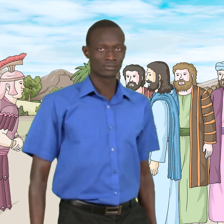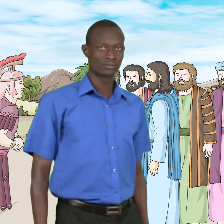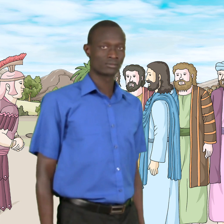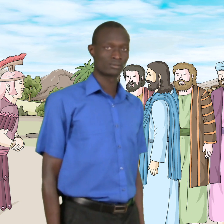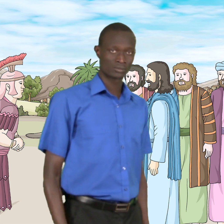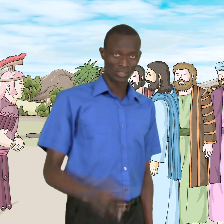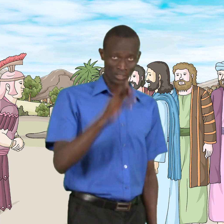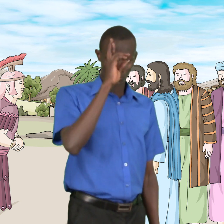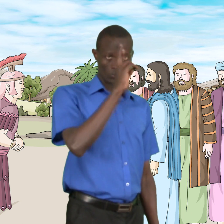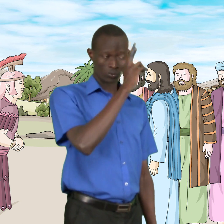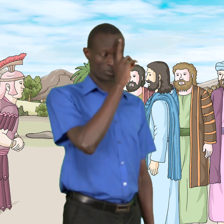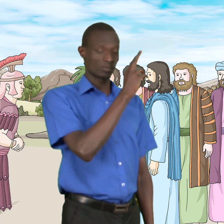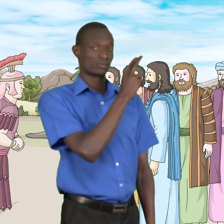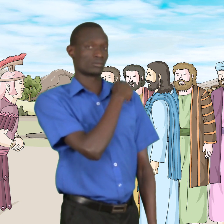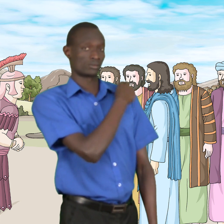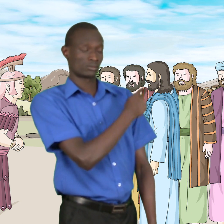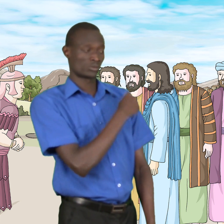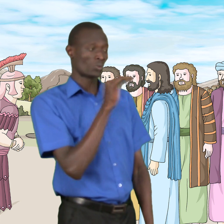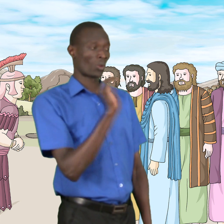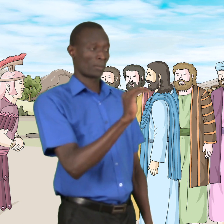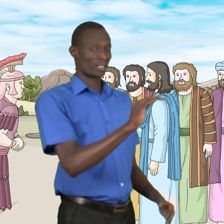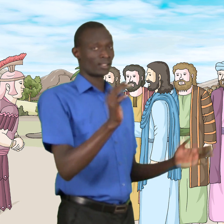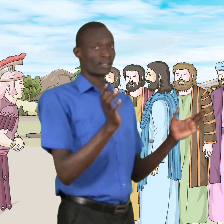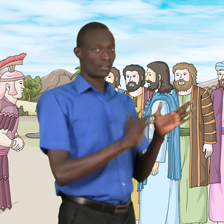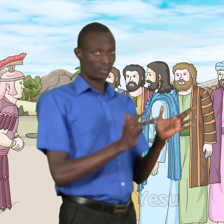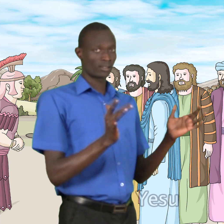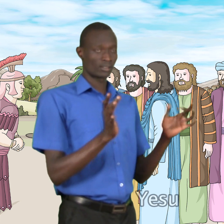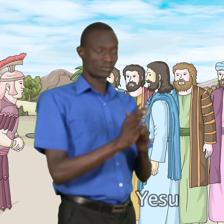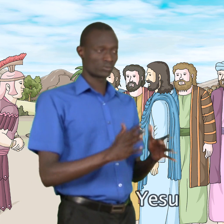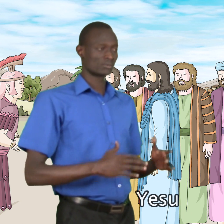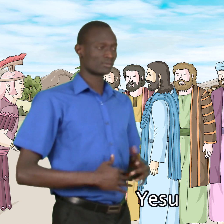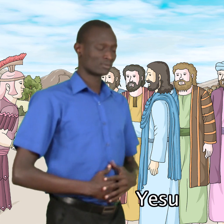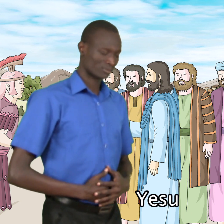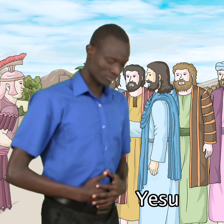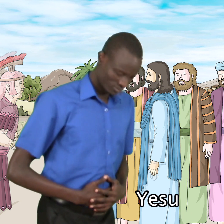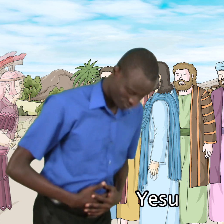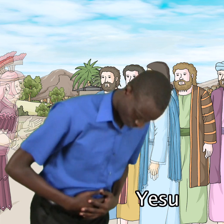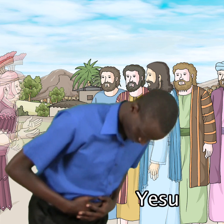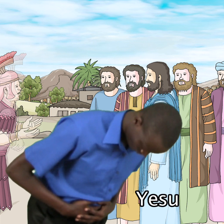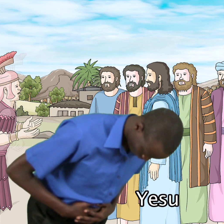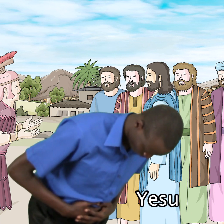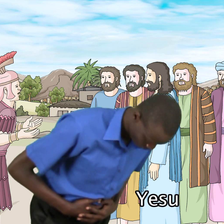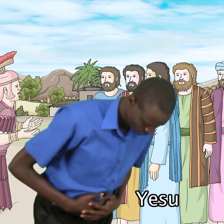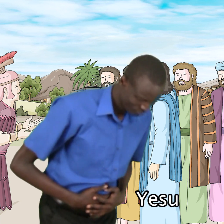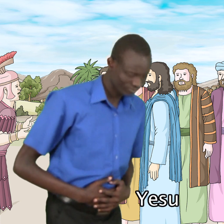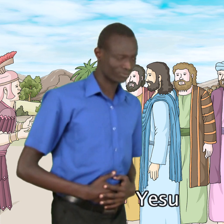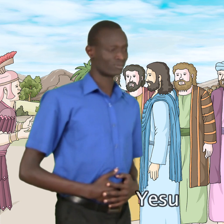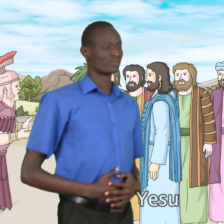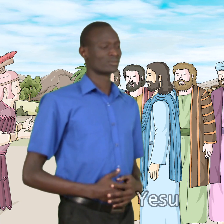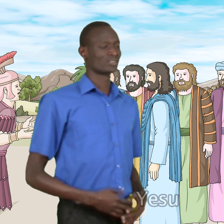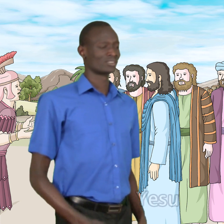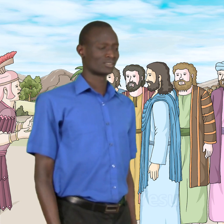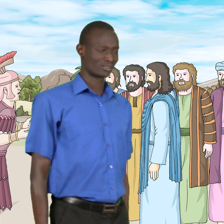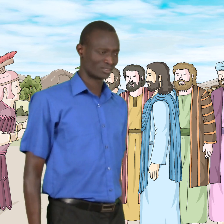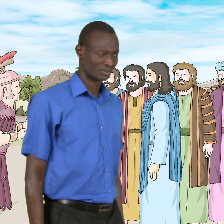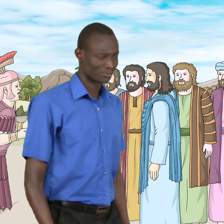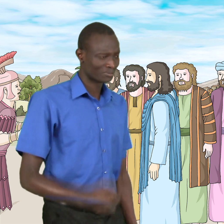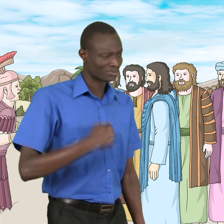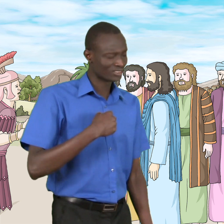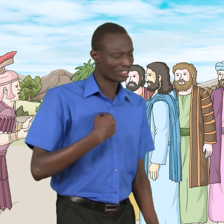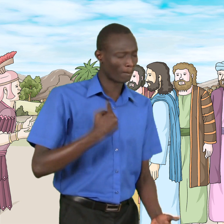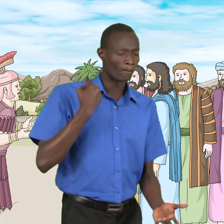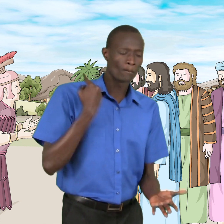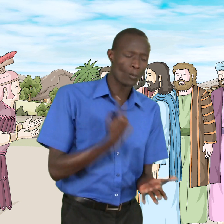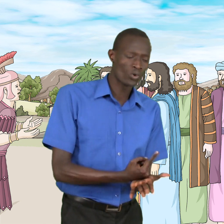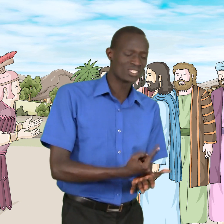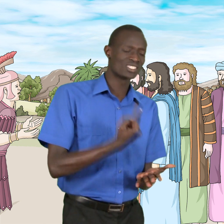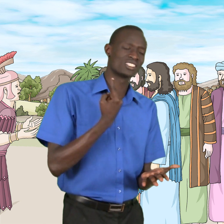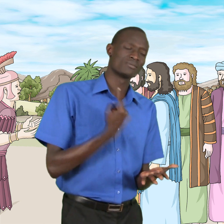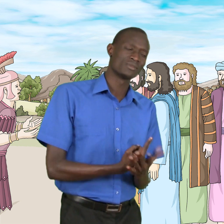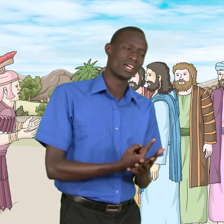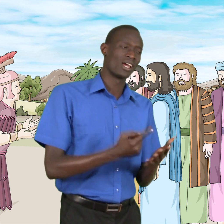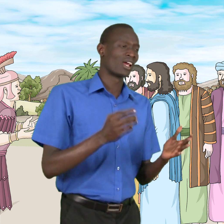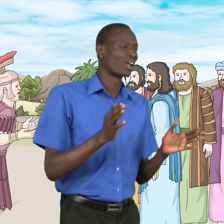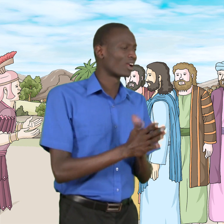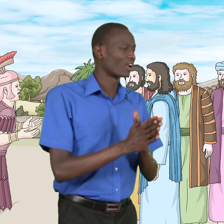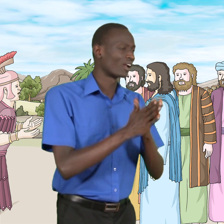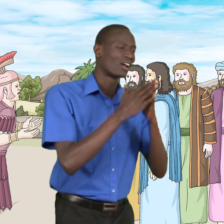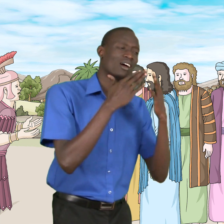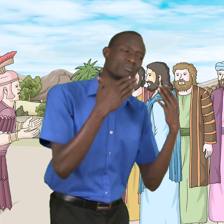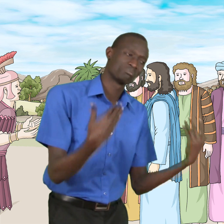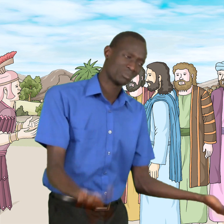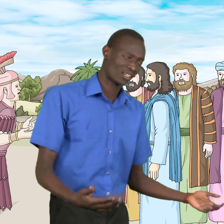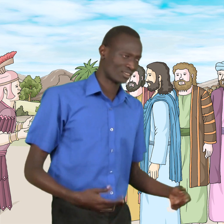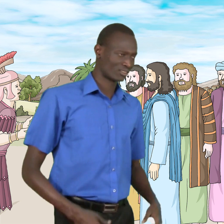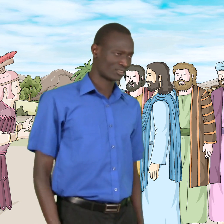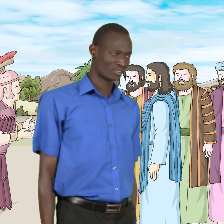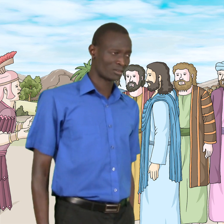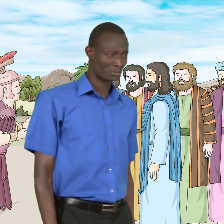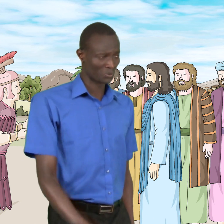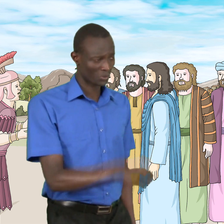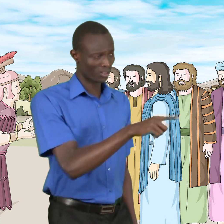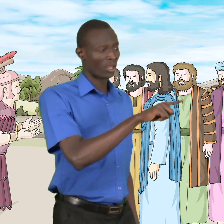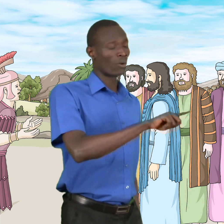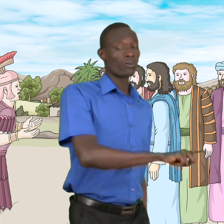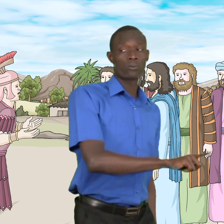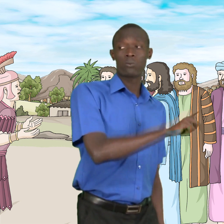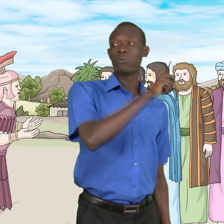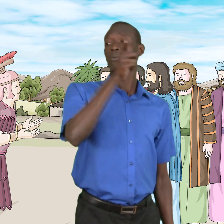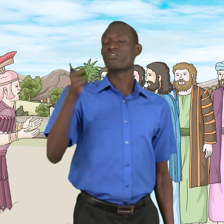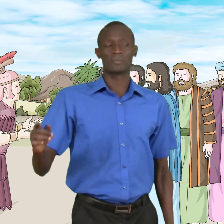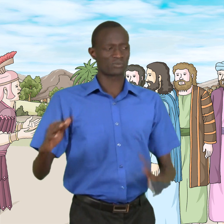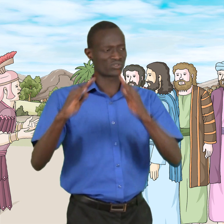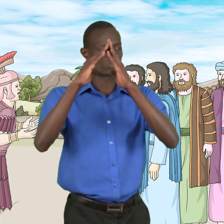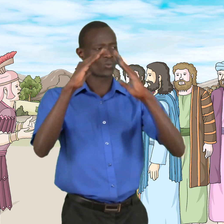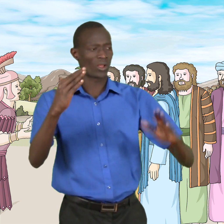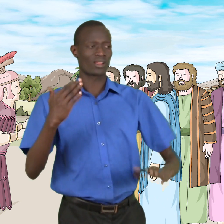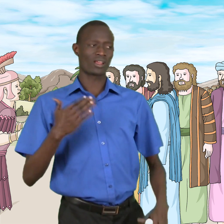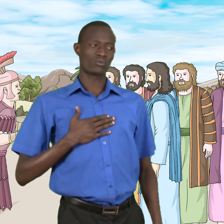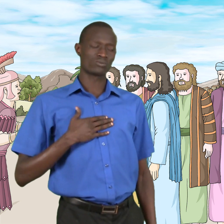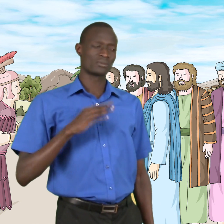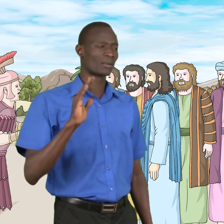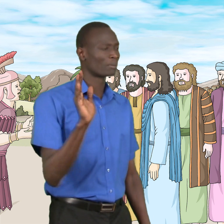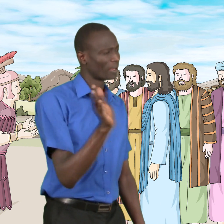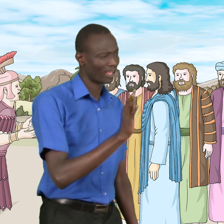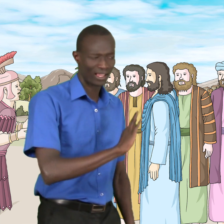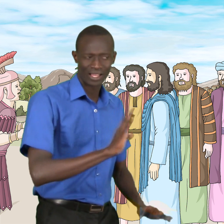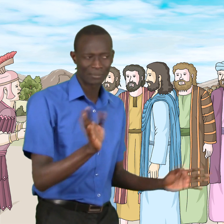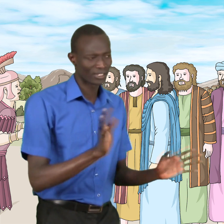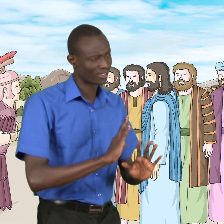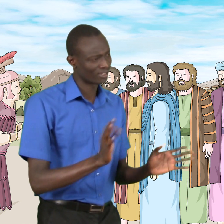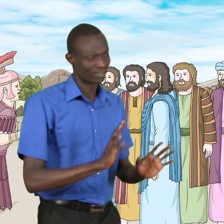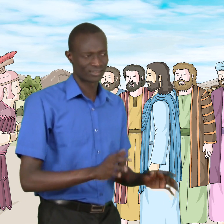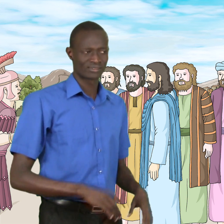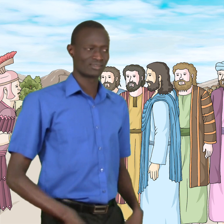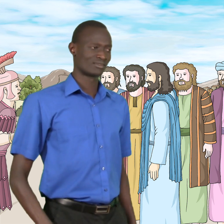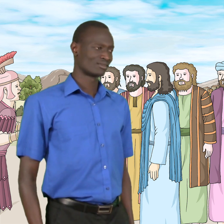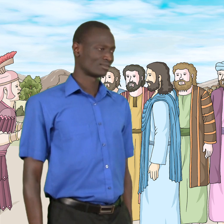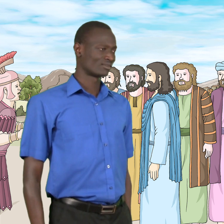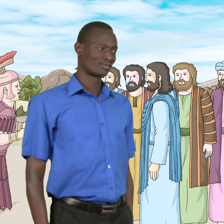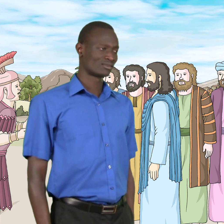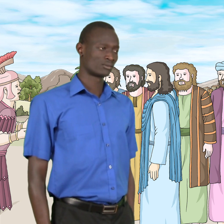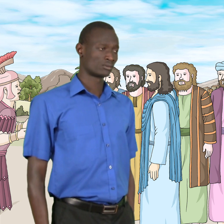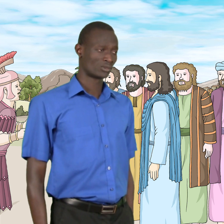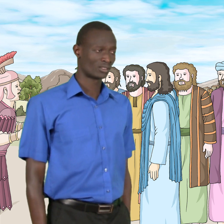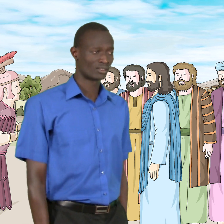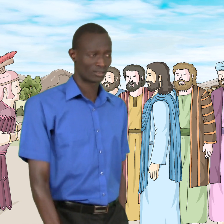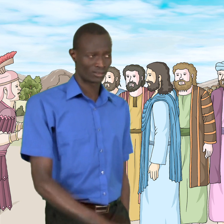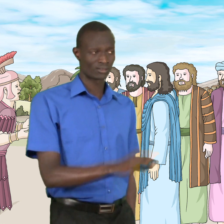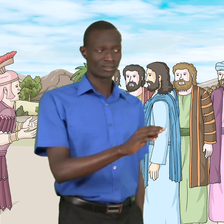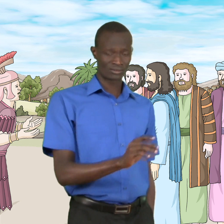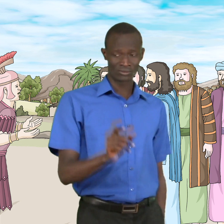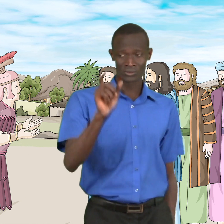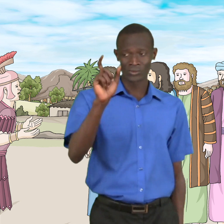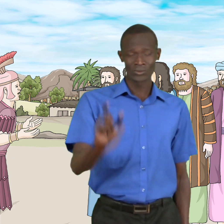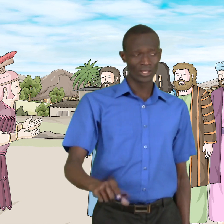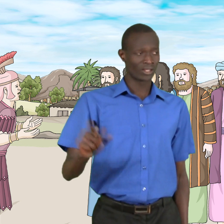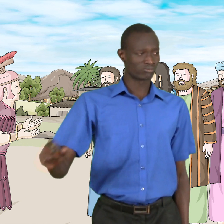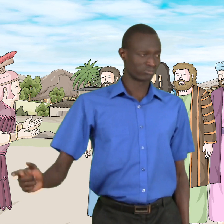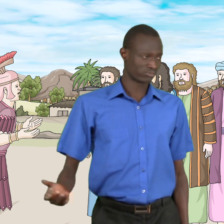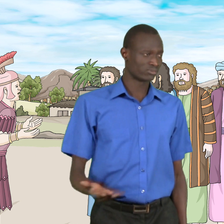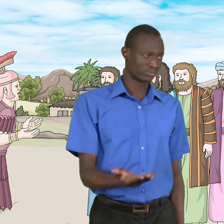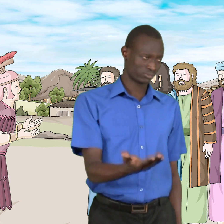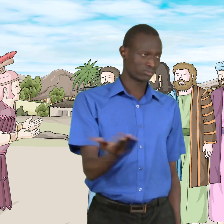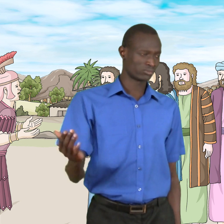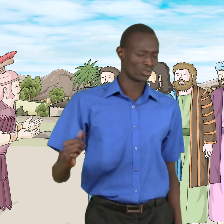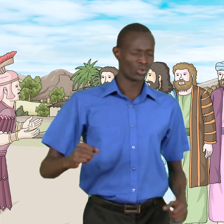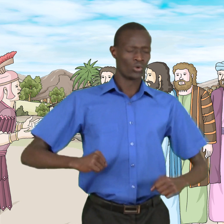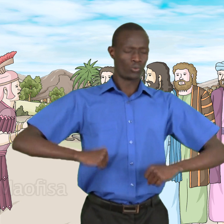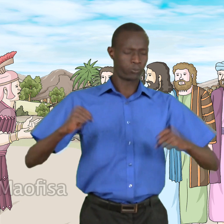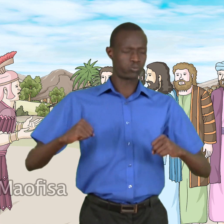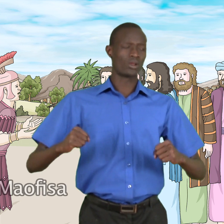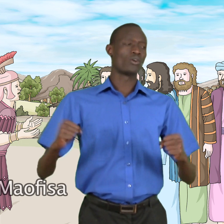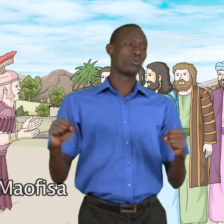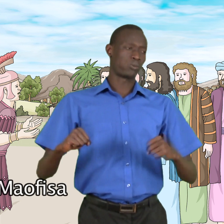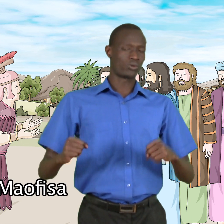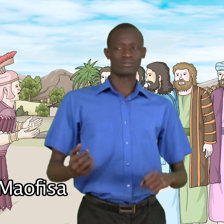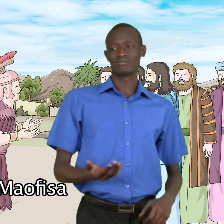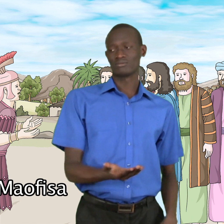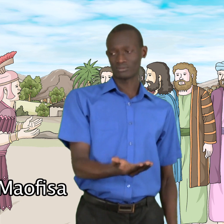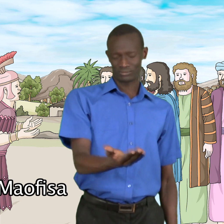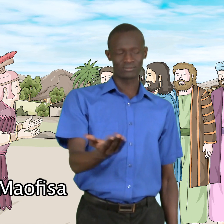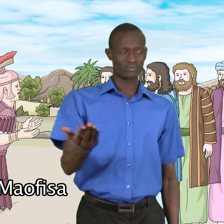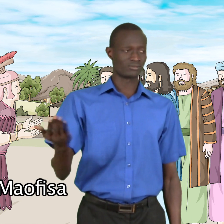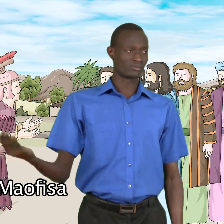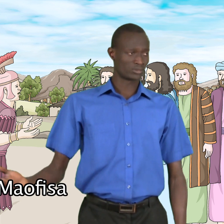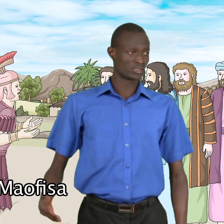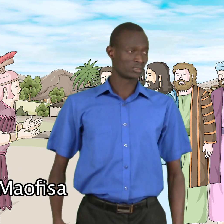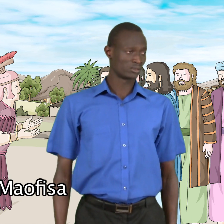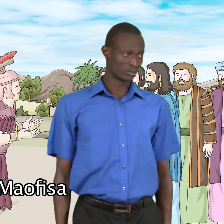The centurion answered, “Lord, I am not worthy to have You come under my roof. But just say the word, and my servant will be healed.